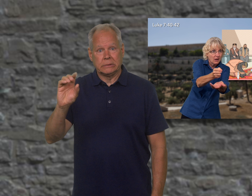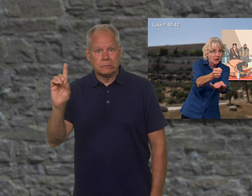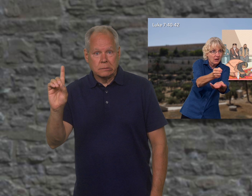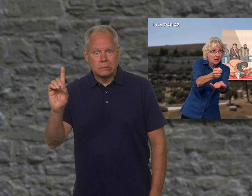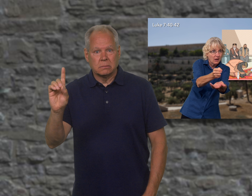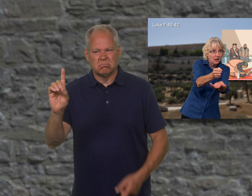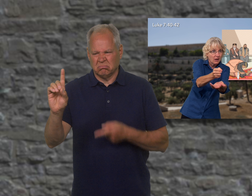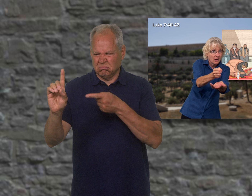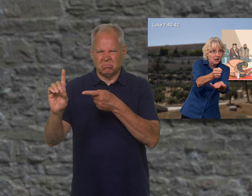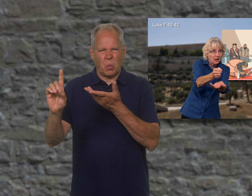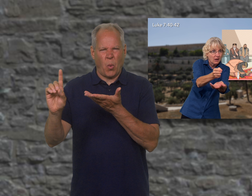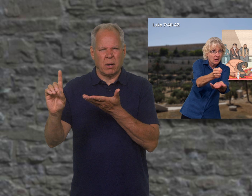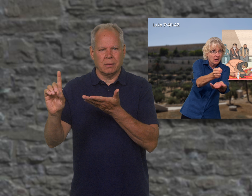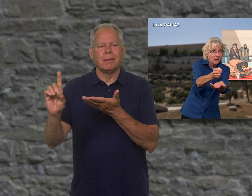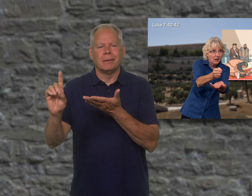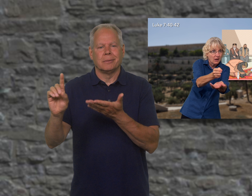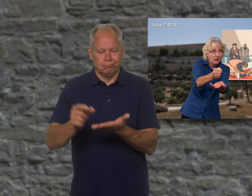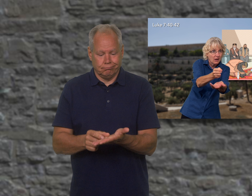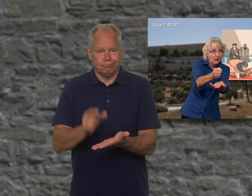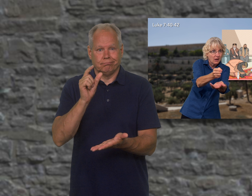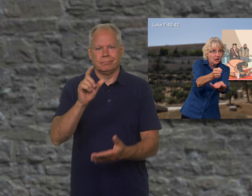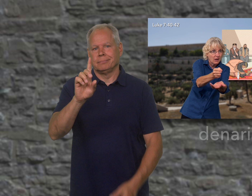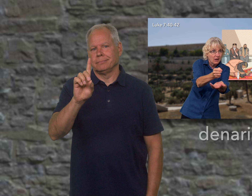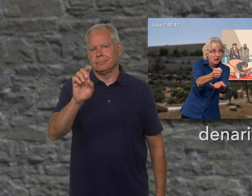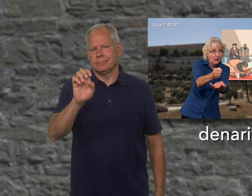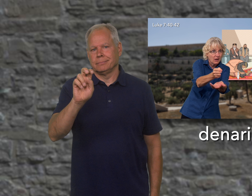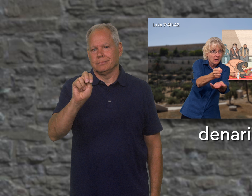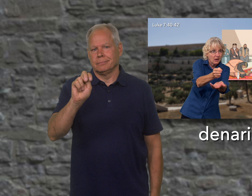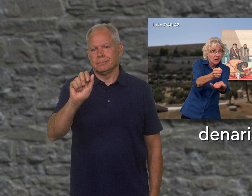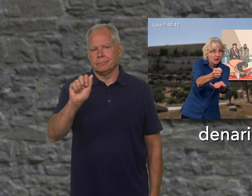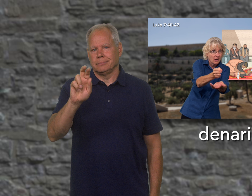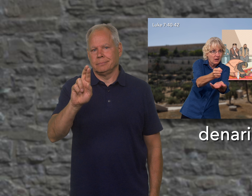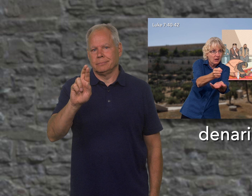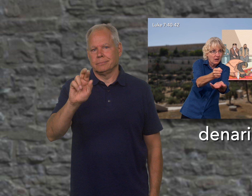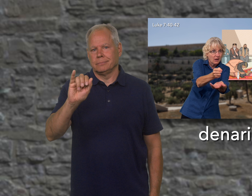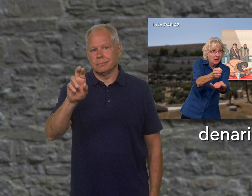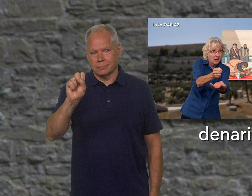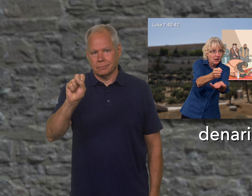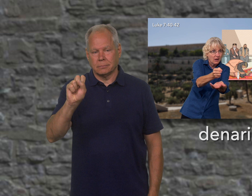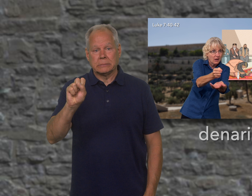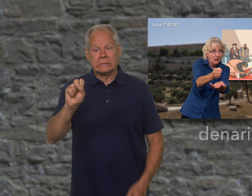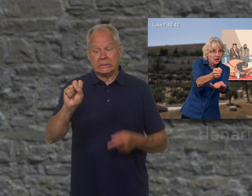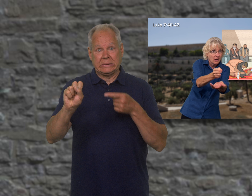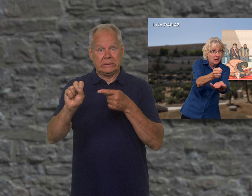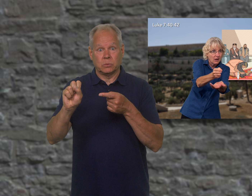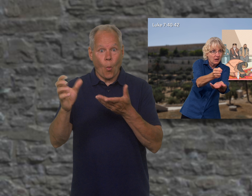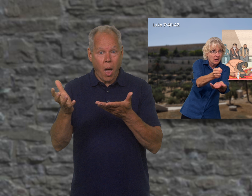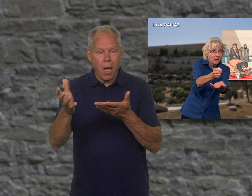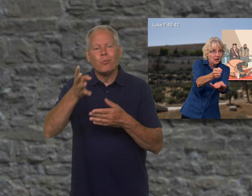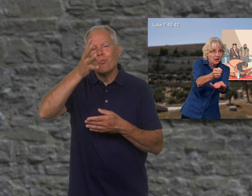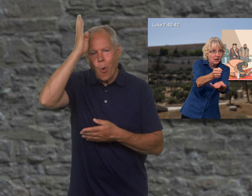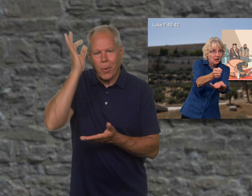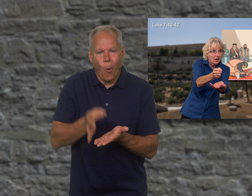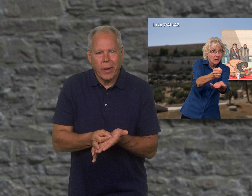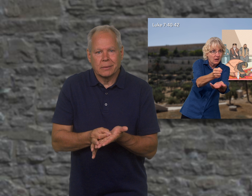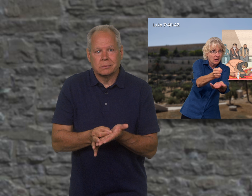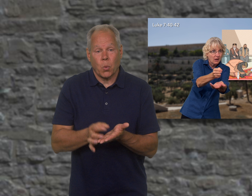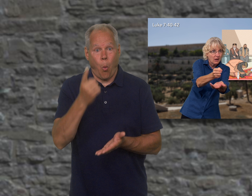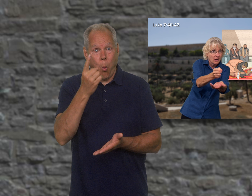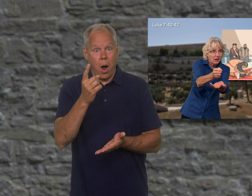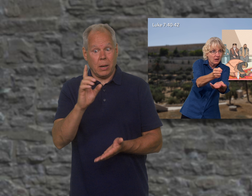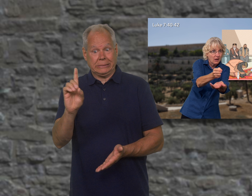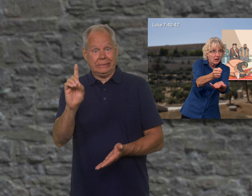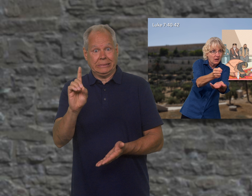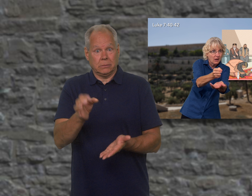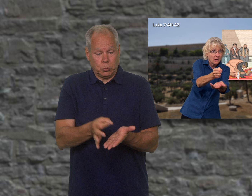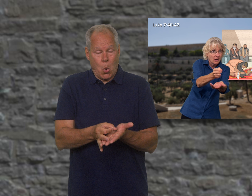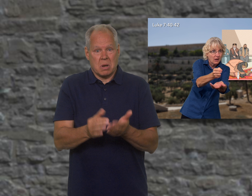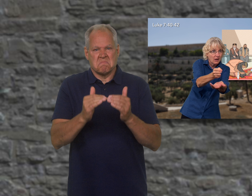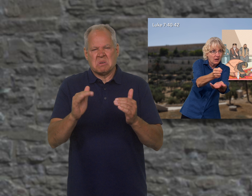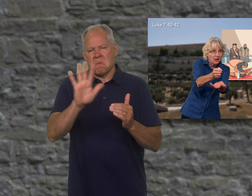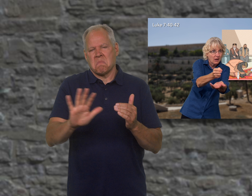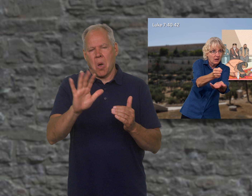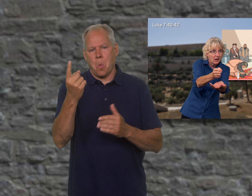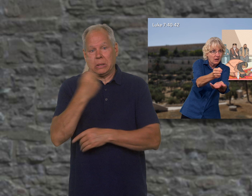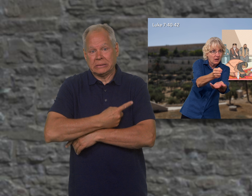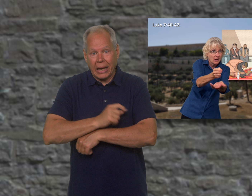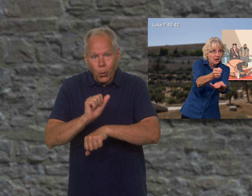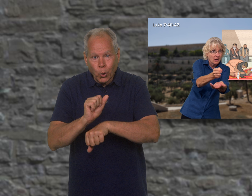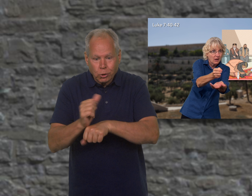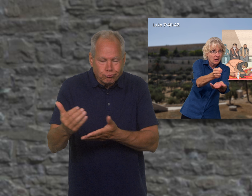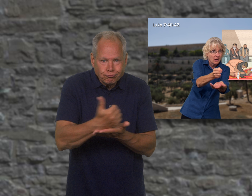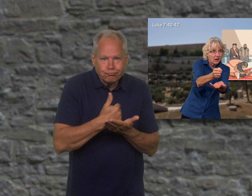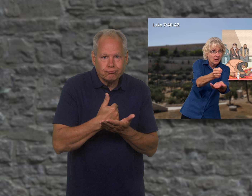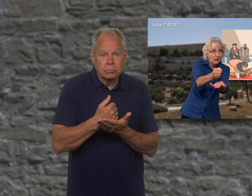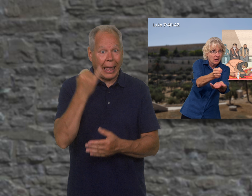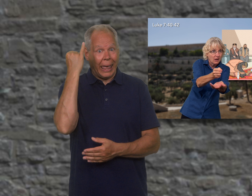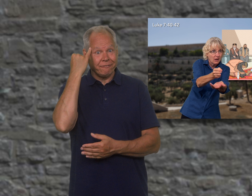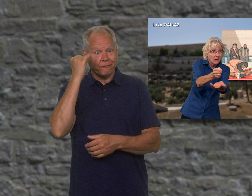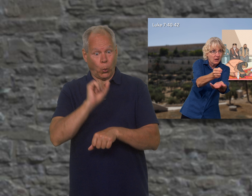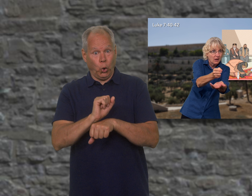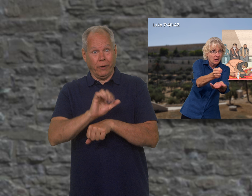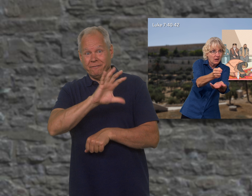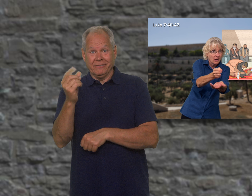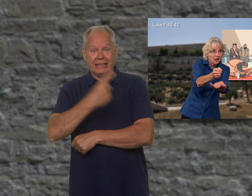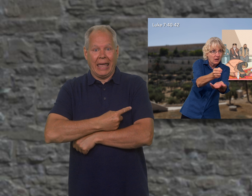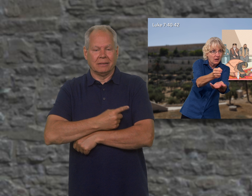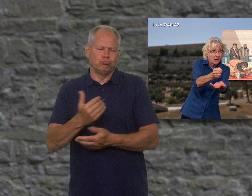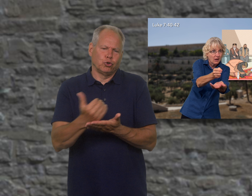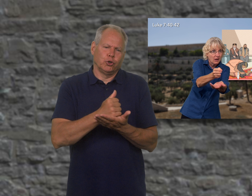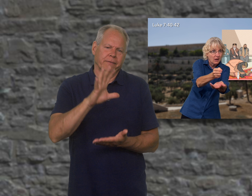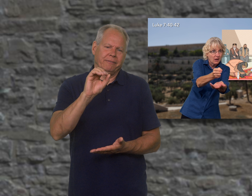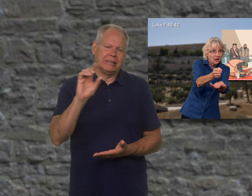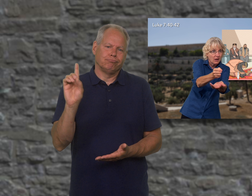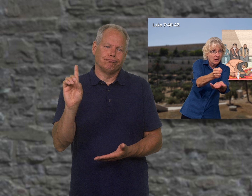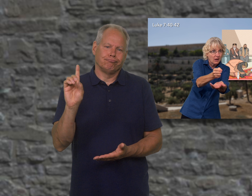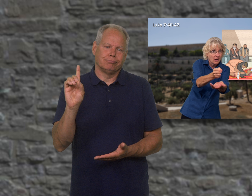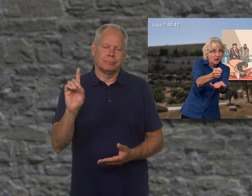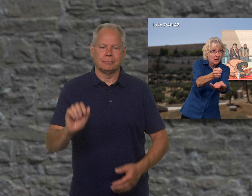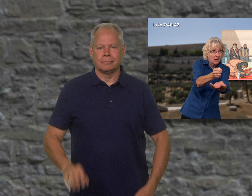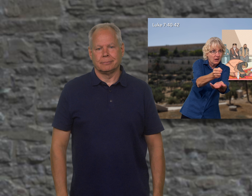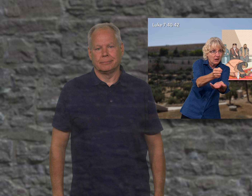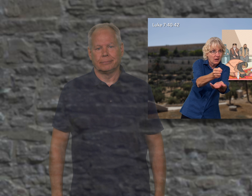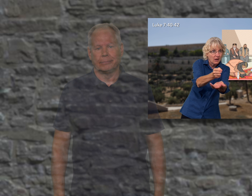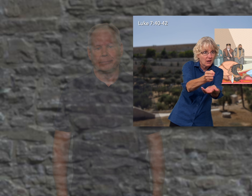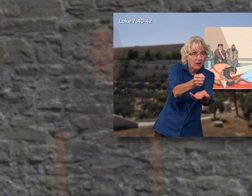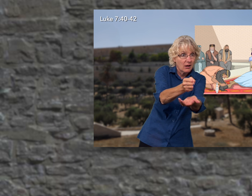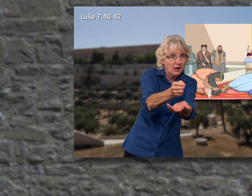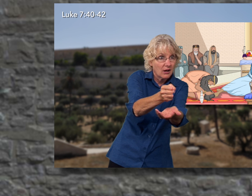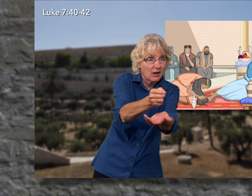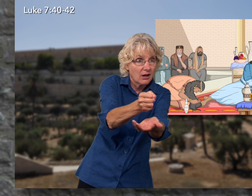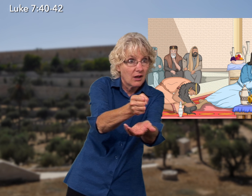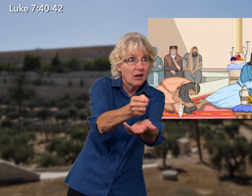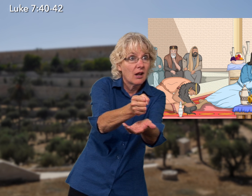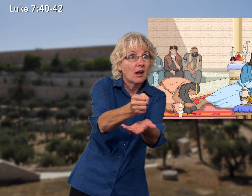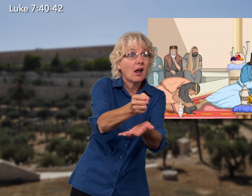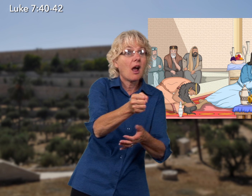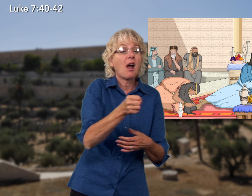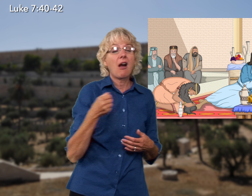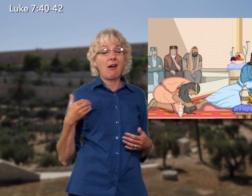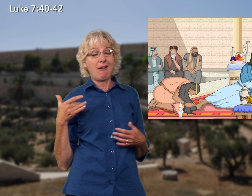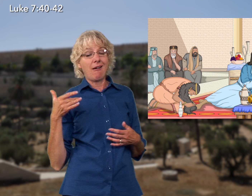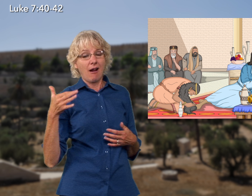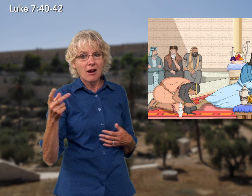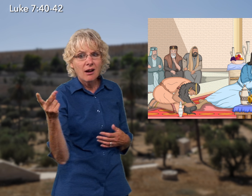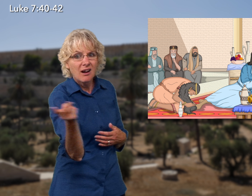One owed him five hundred denarii, and the other fifty.